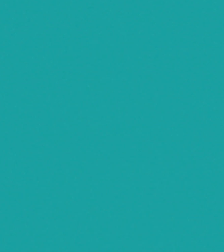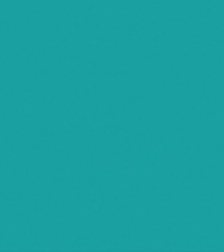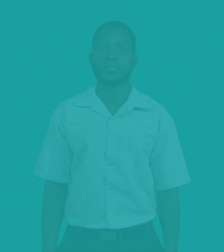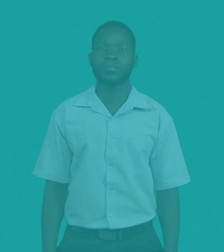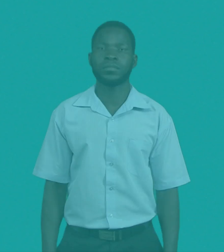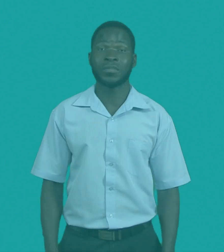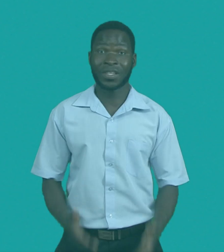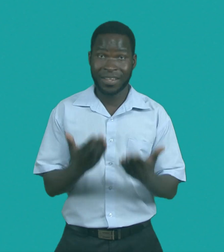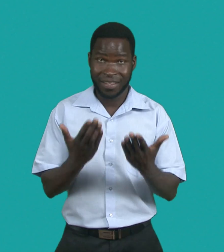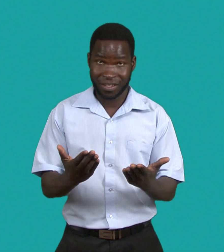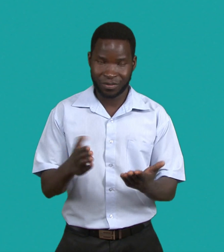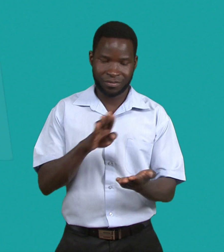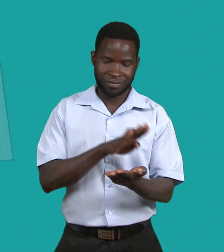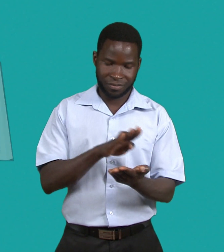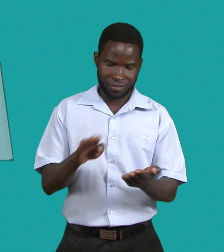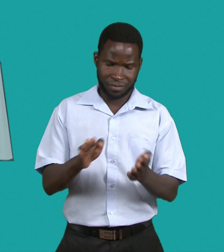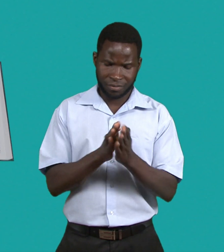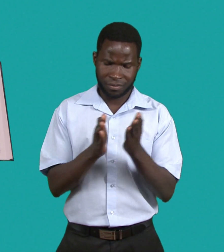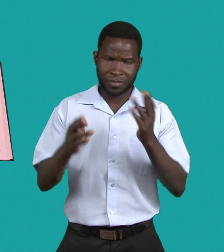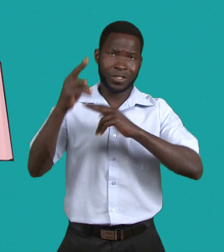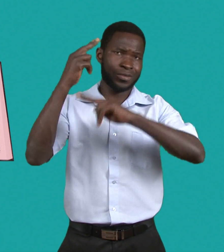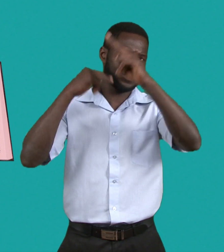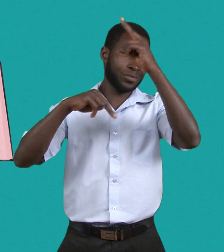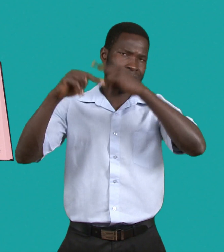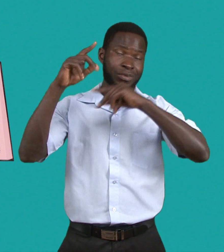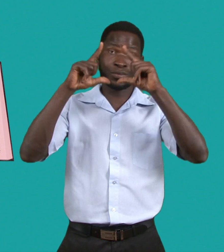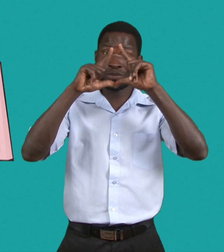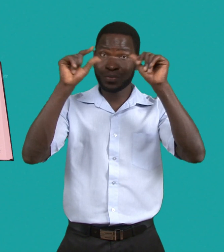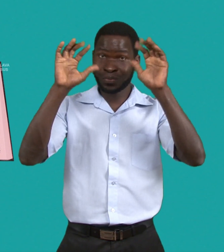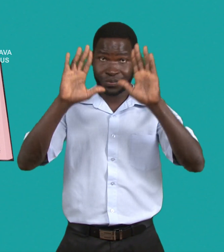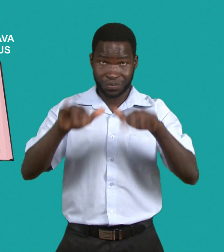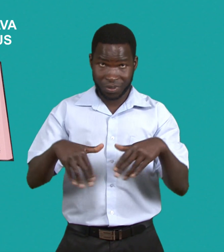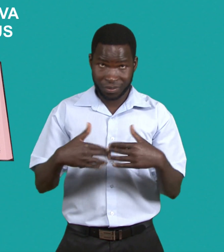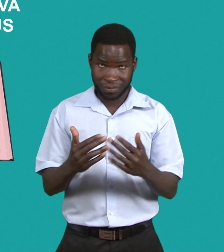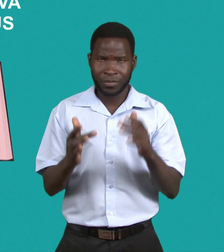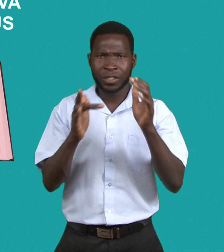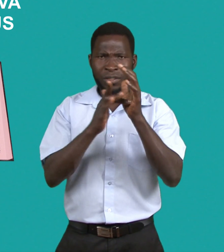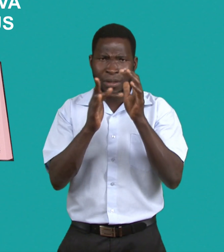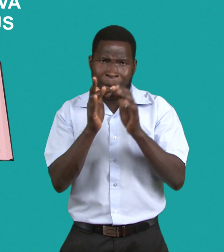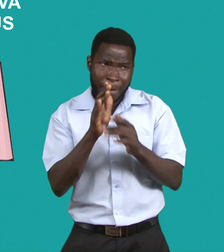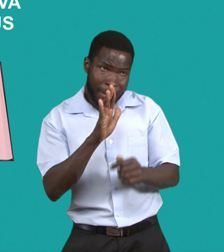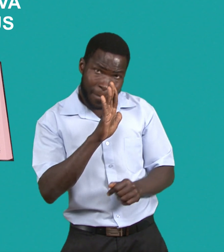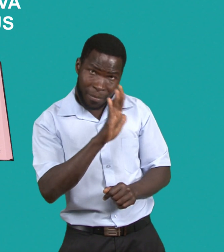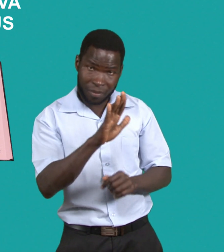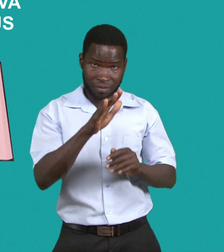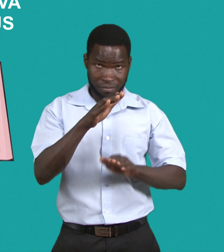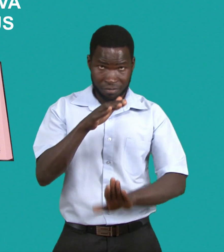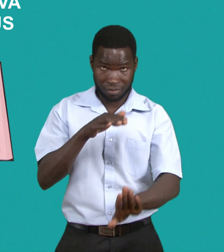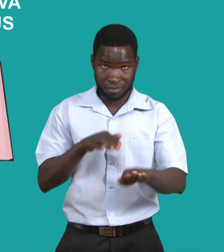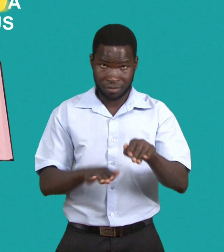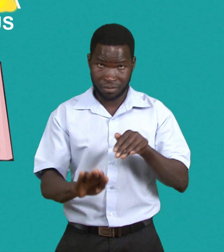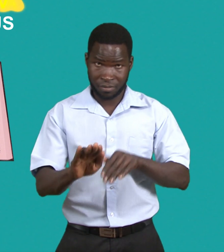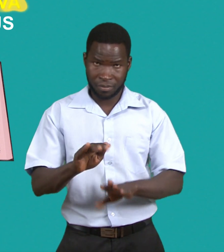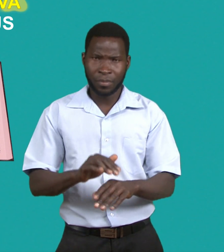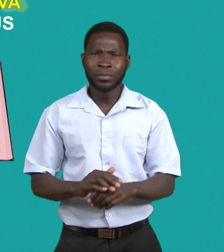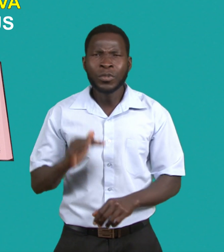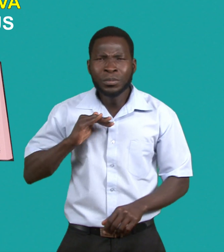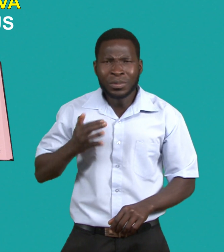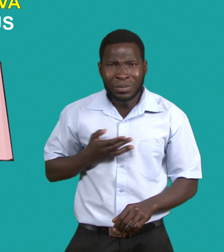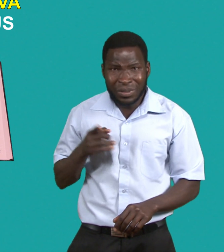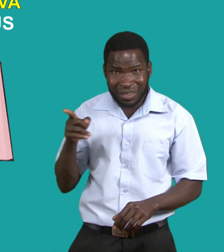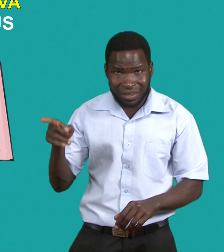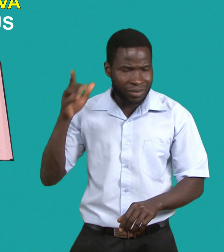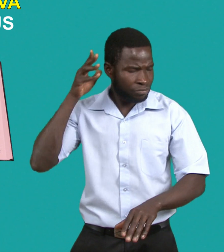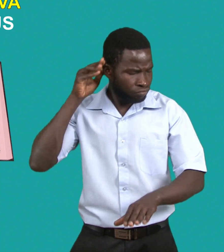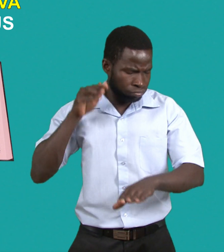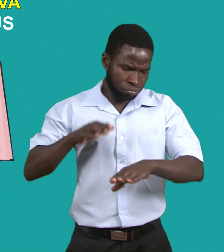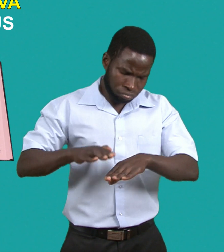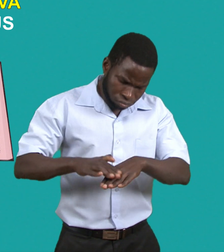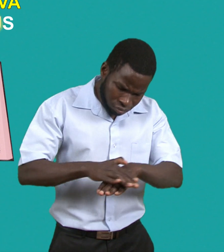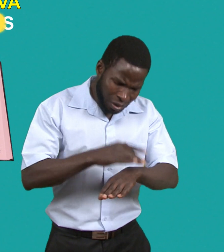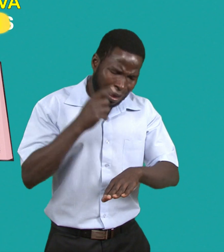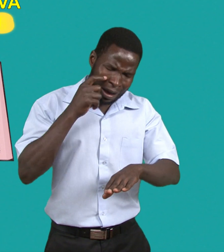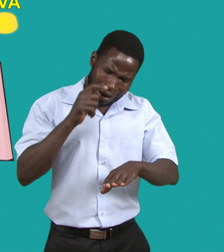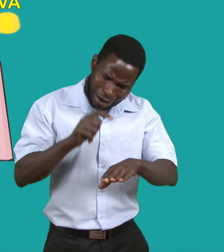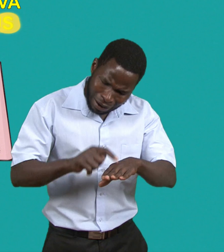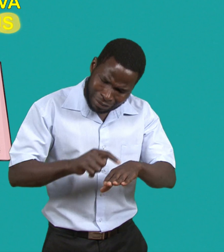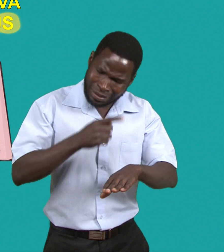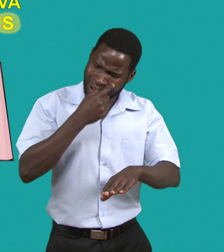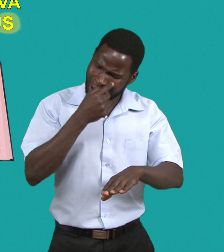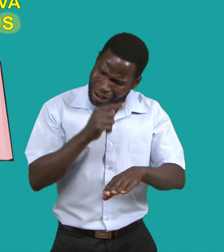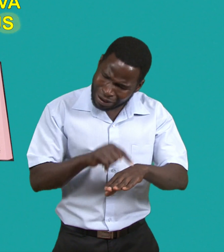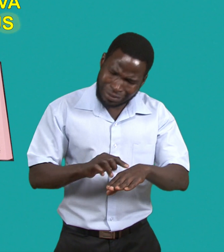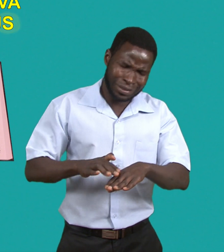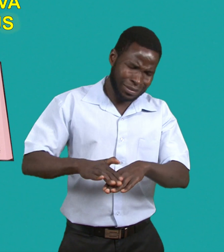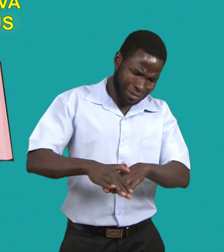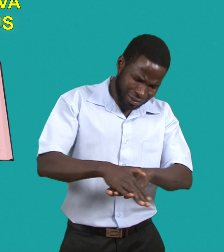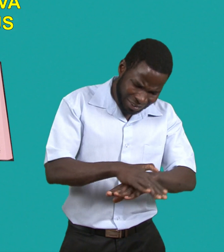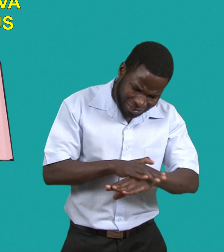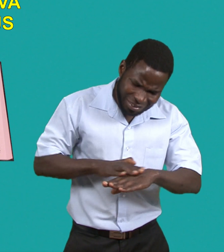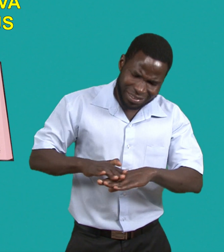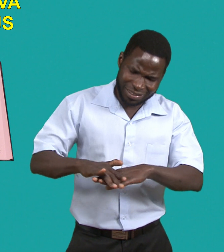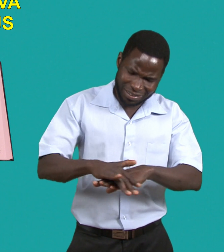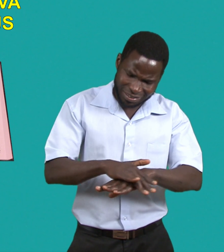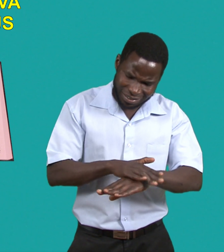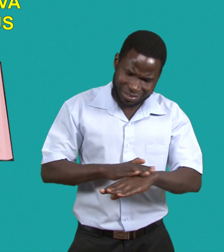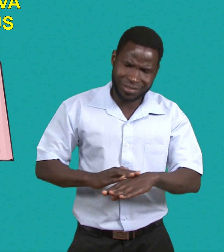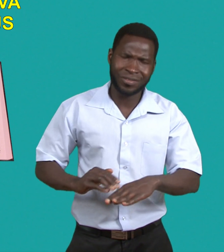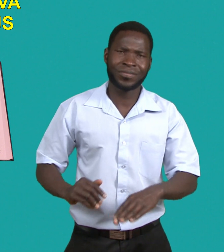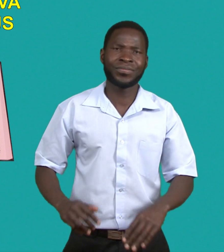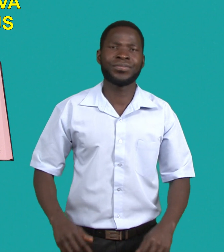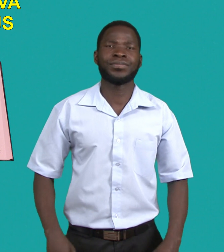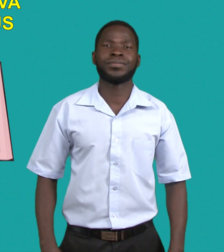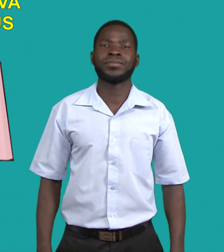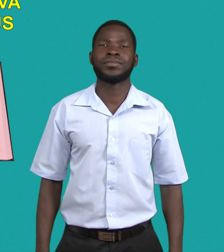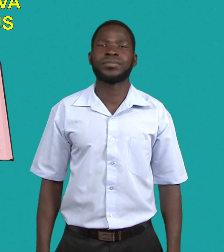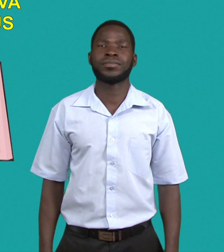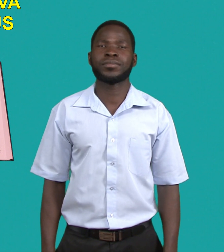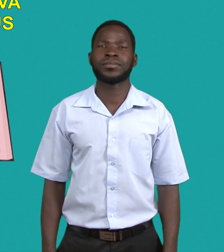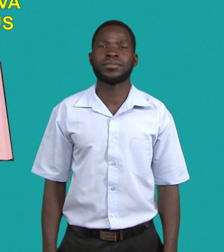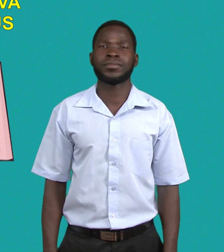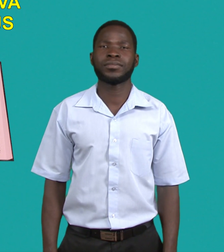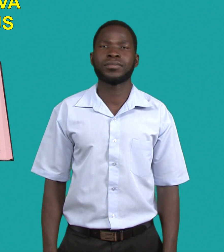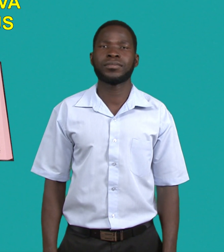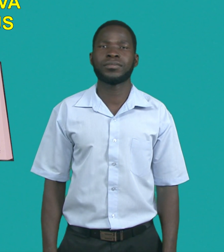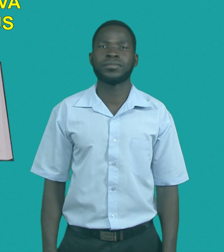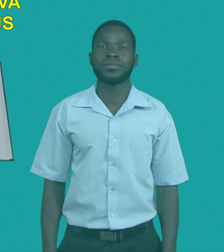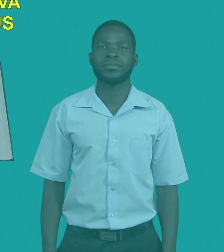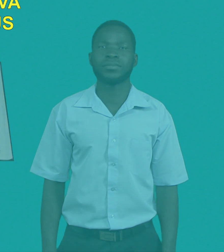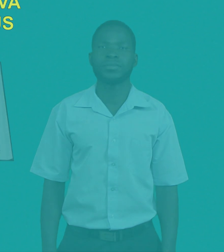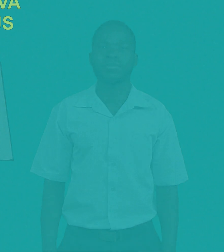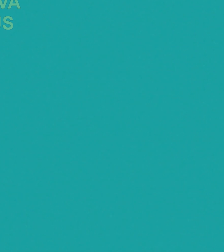A woman washes Jesus' feet